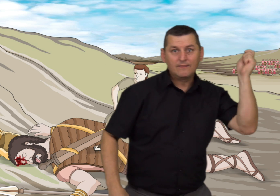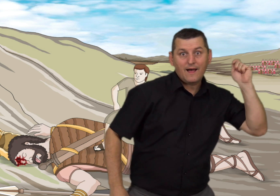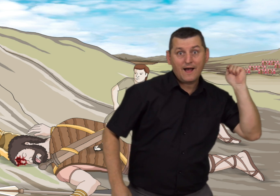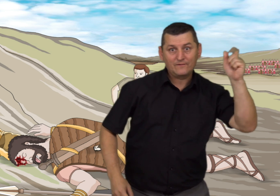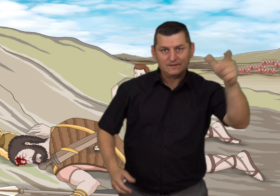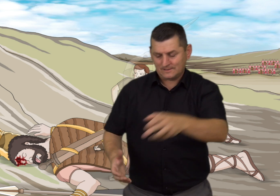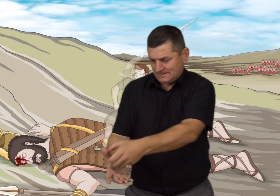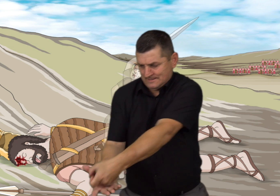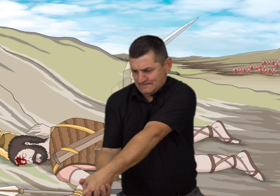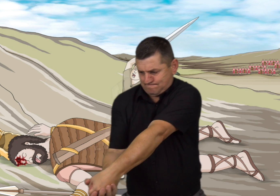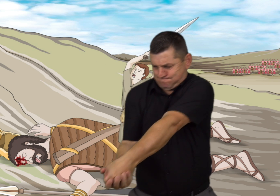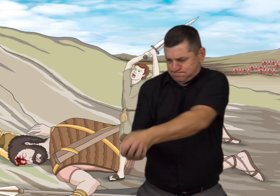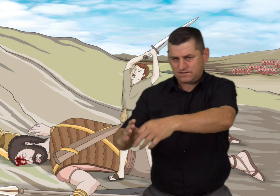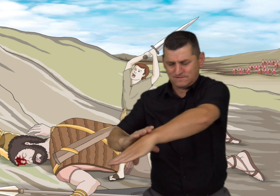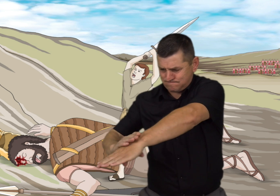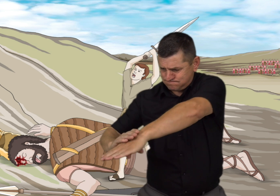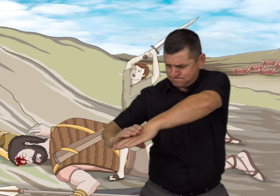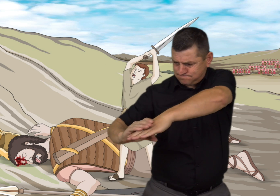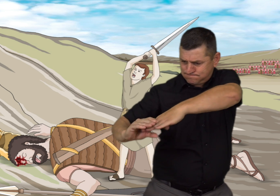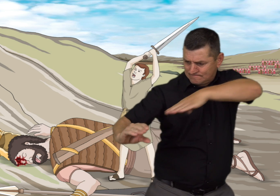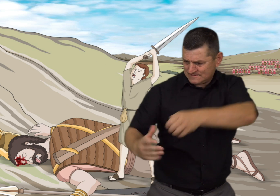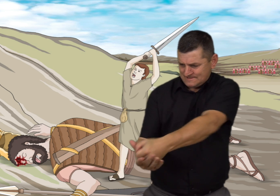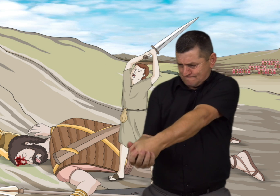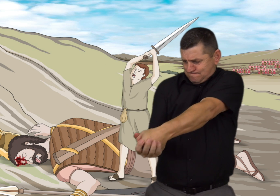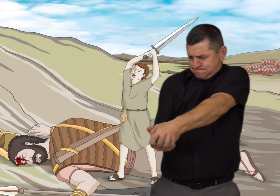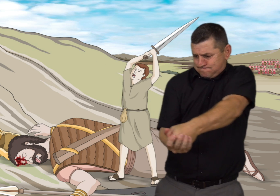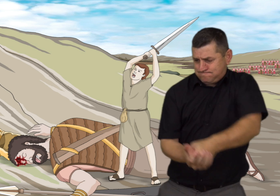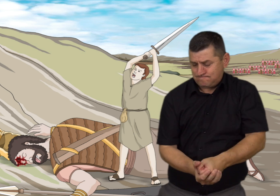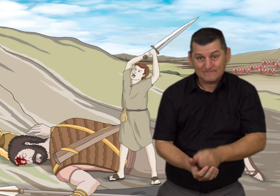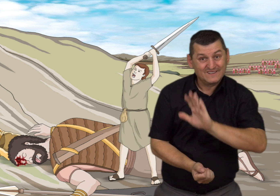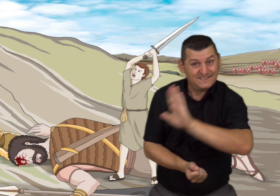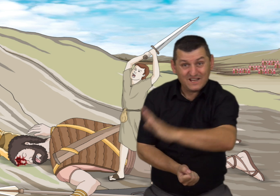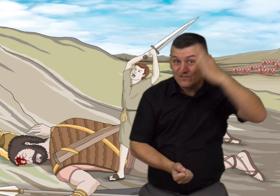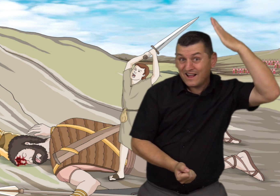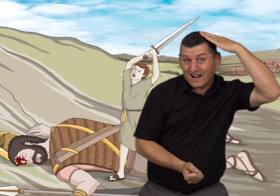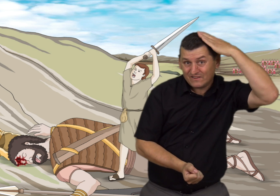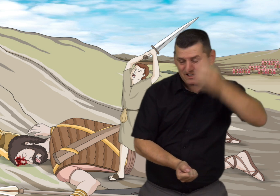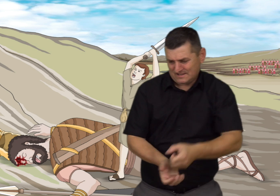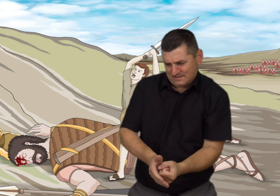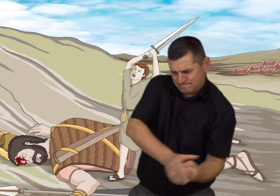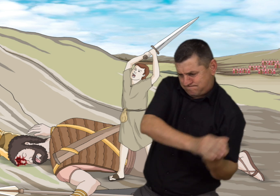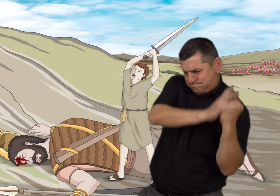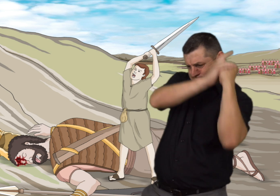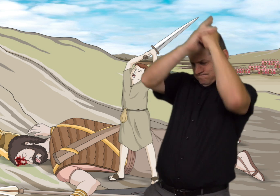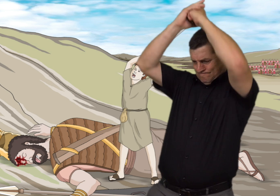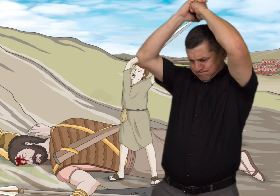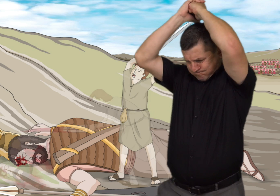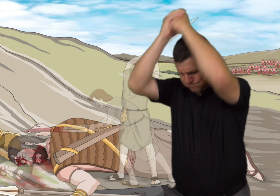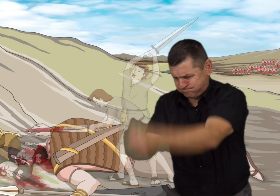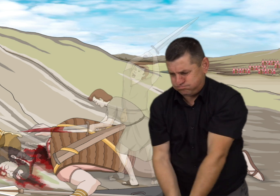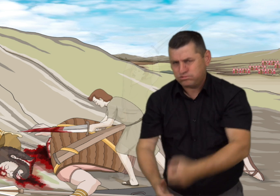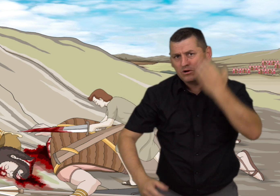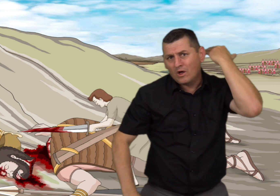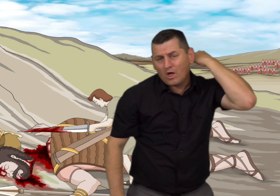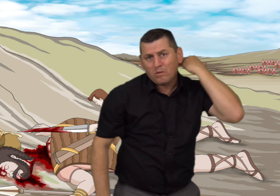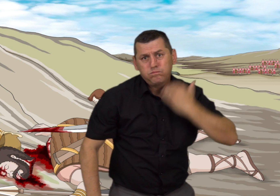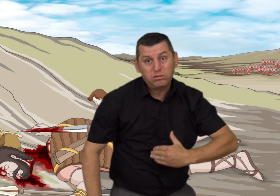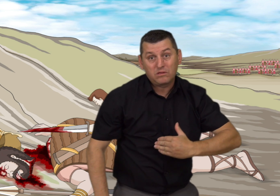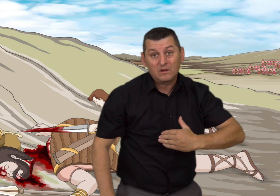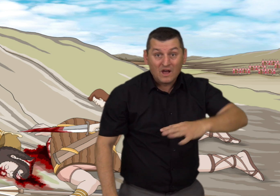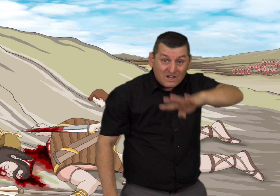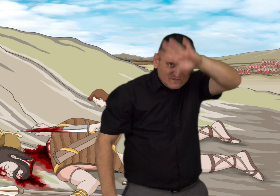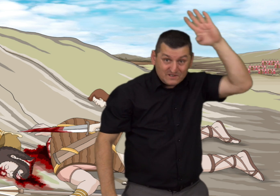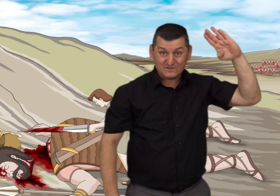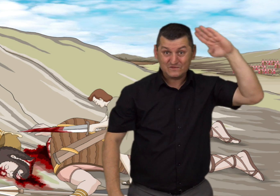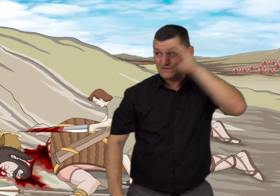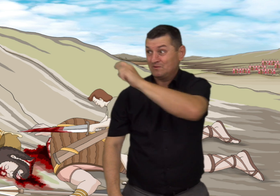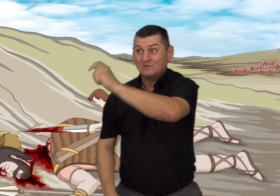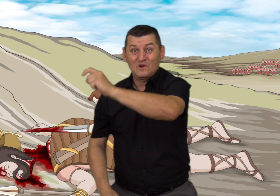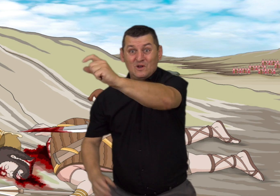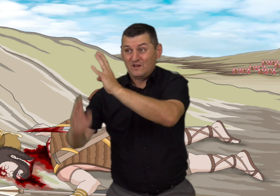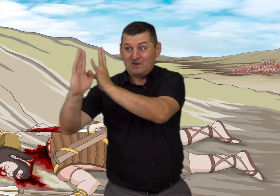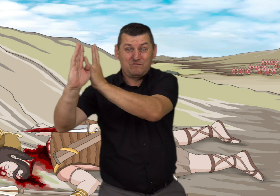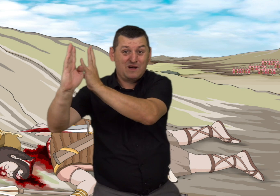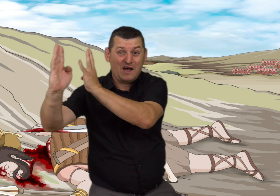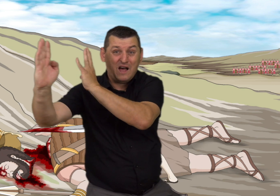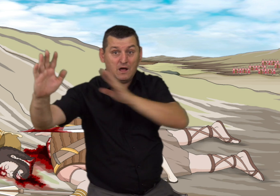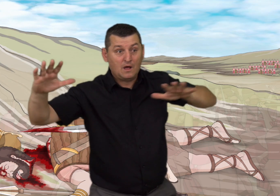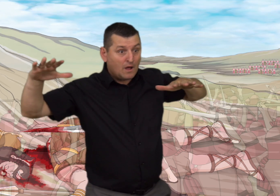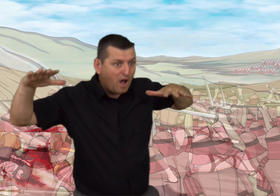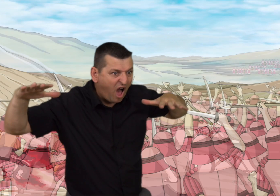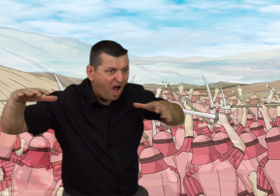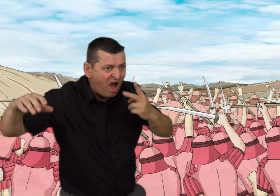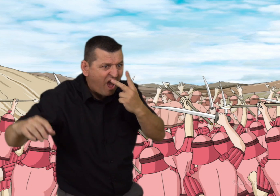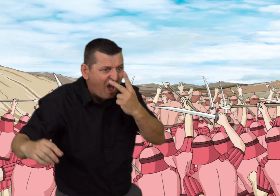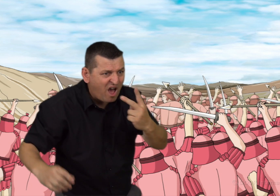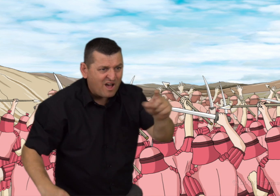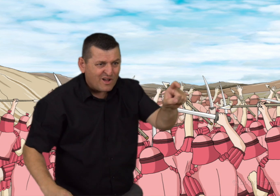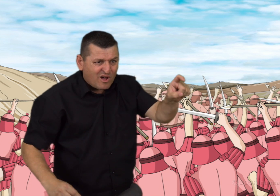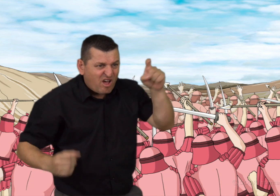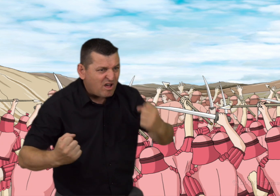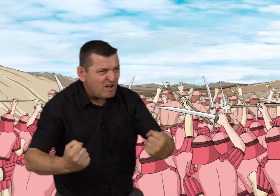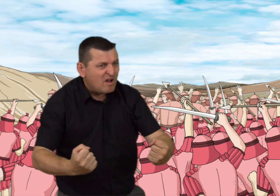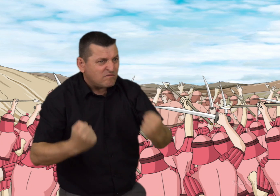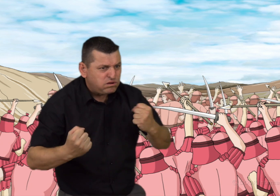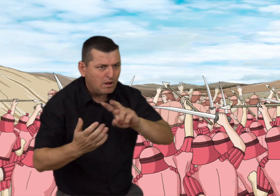He grabbed the Philistine’s sword and pulled it from its sheath and killed him; and he cut off his head with the sword.